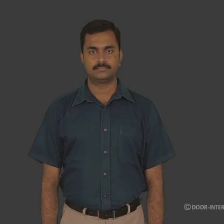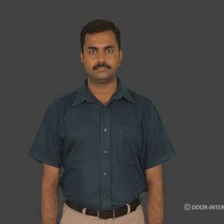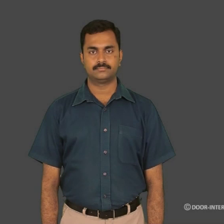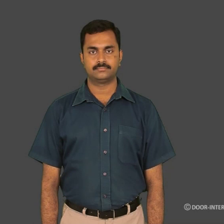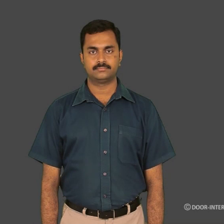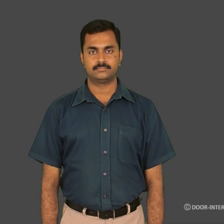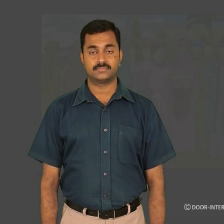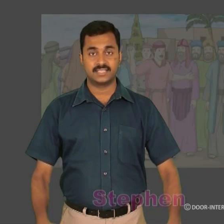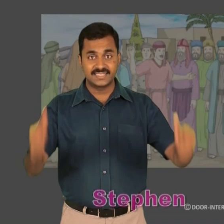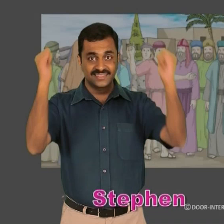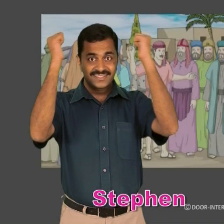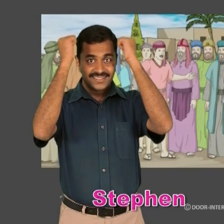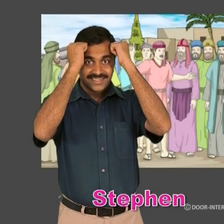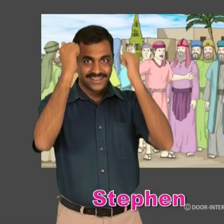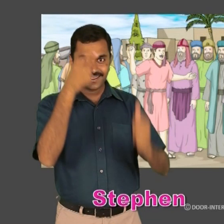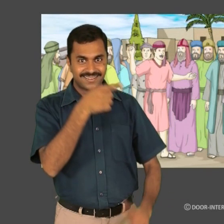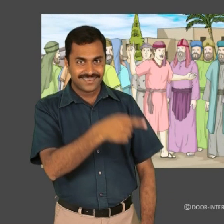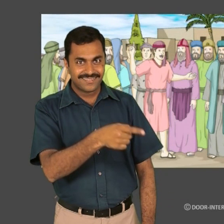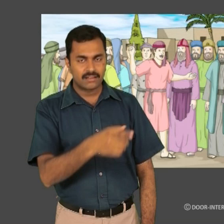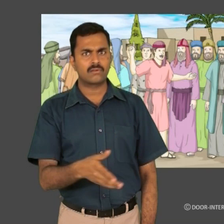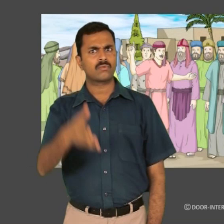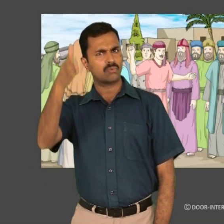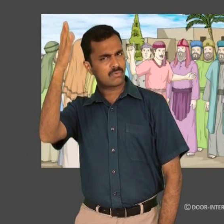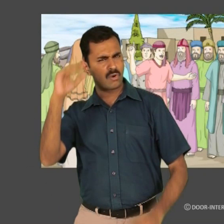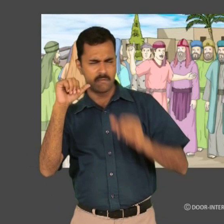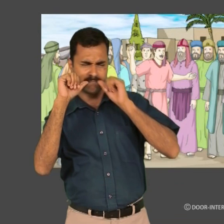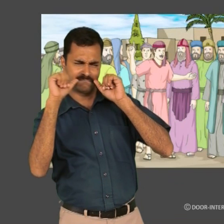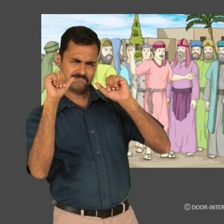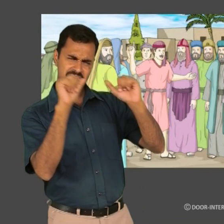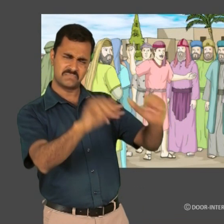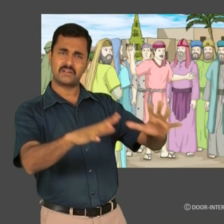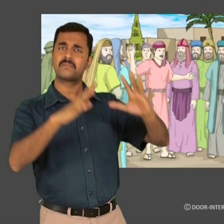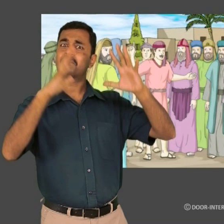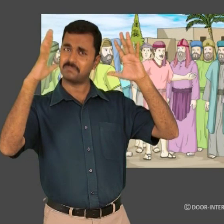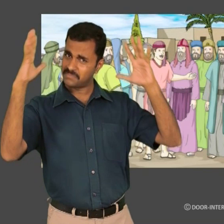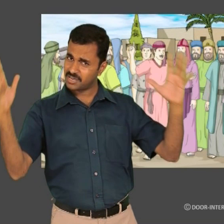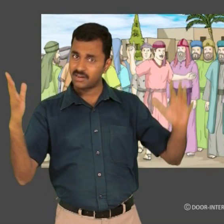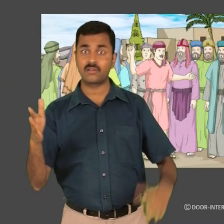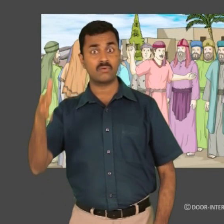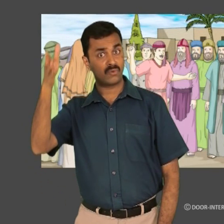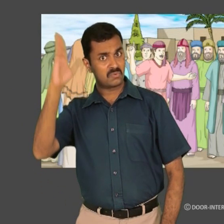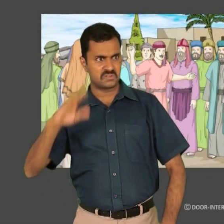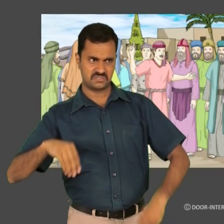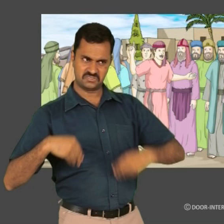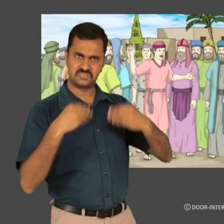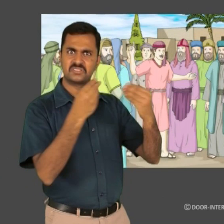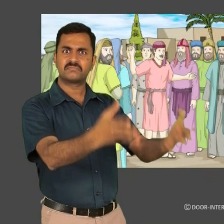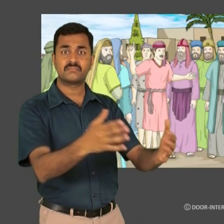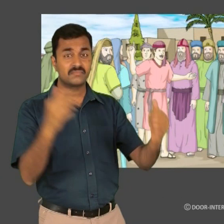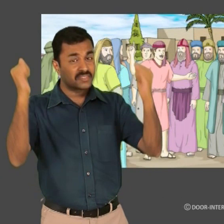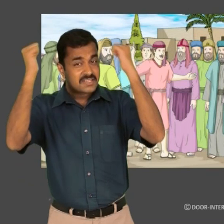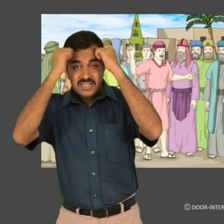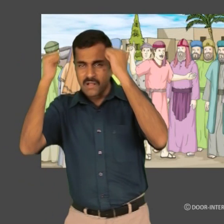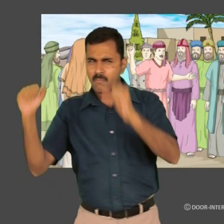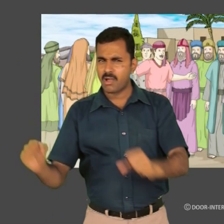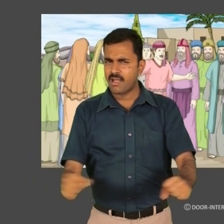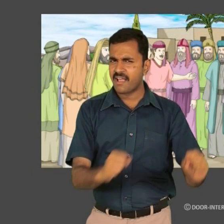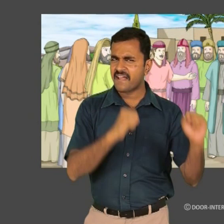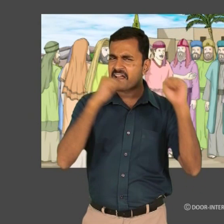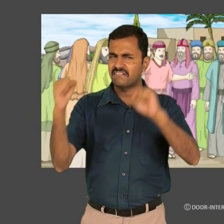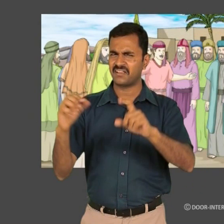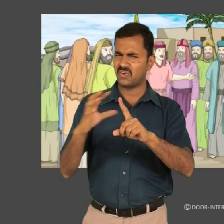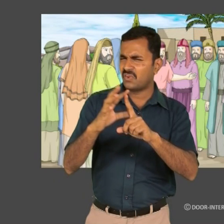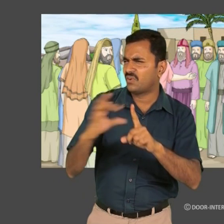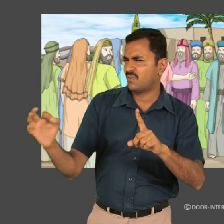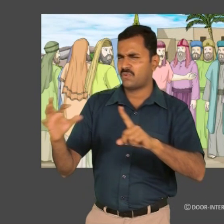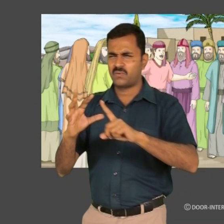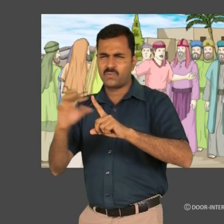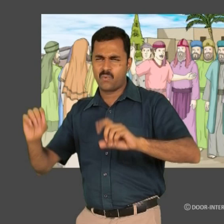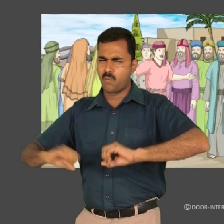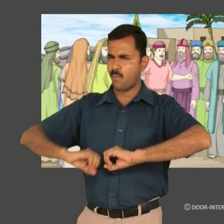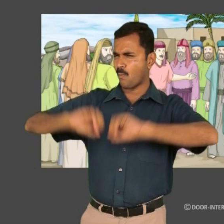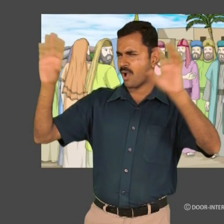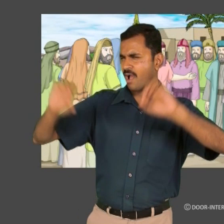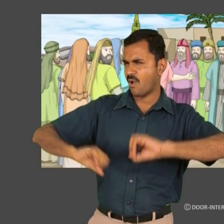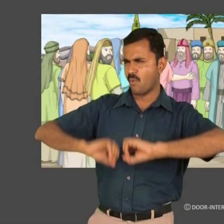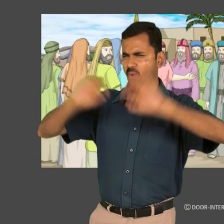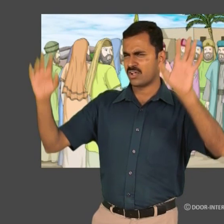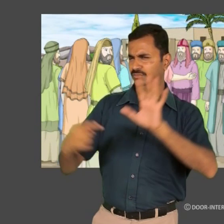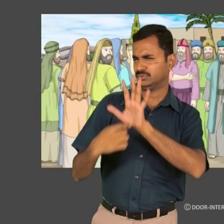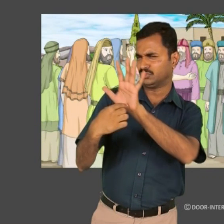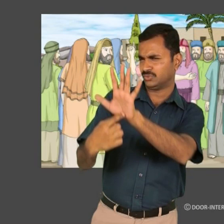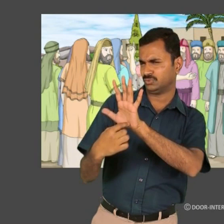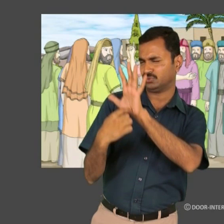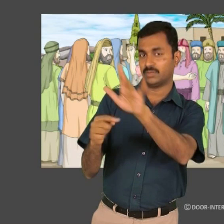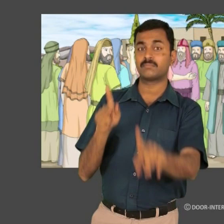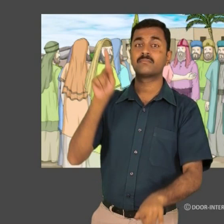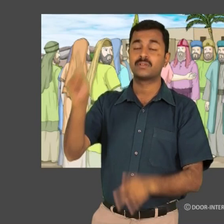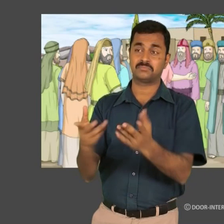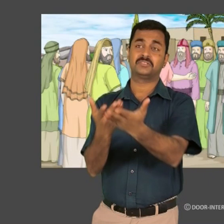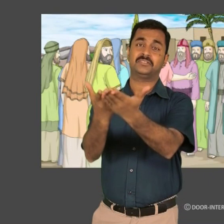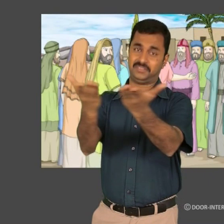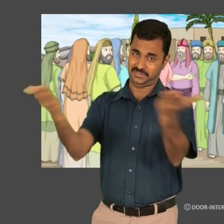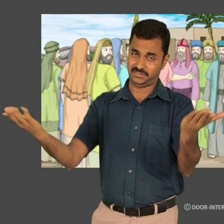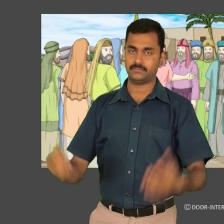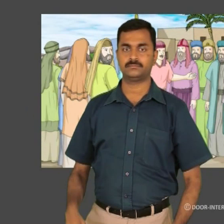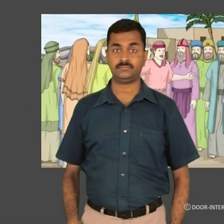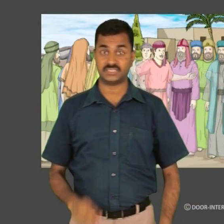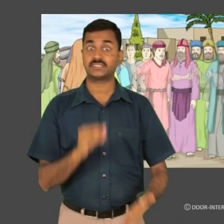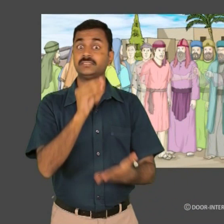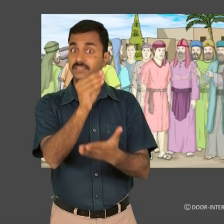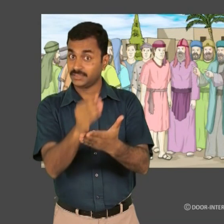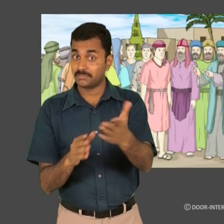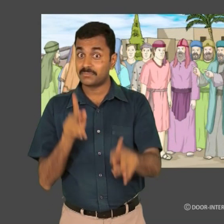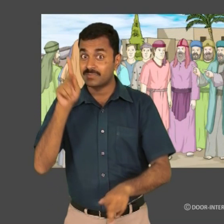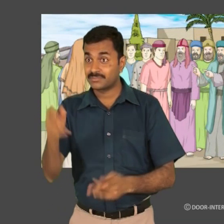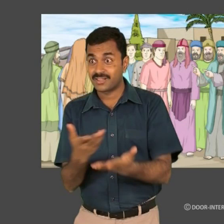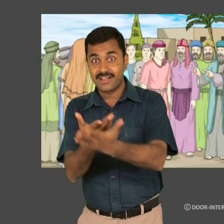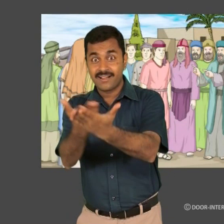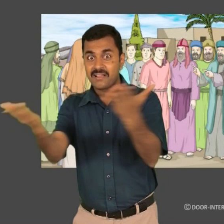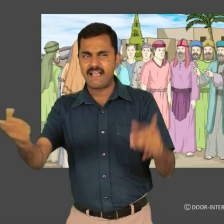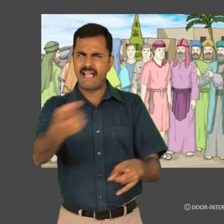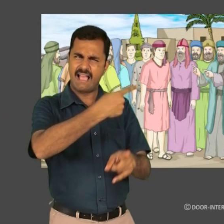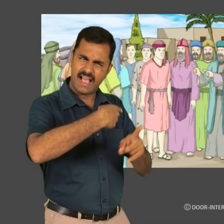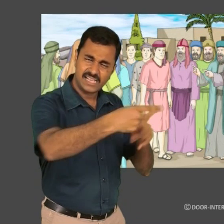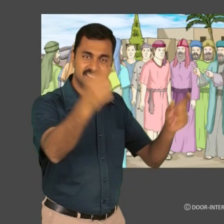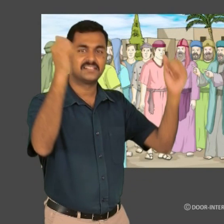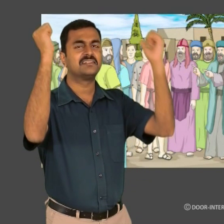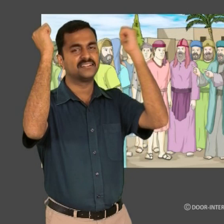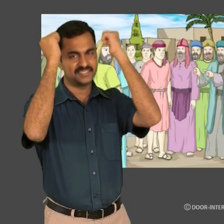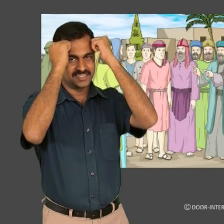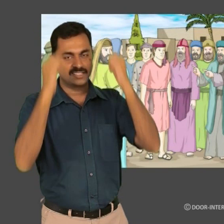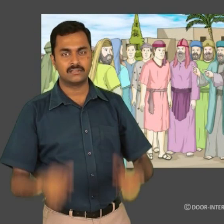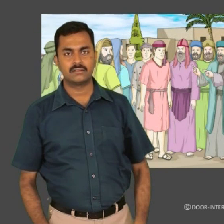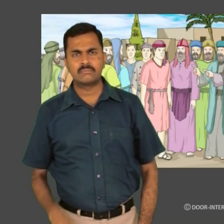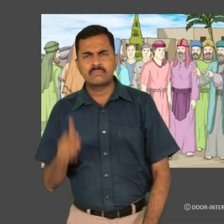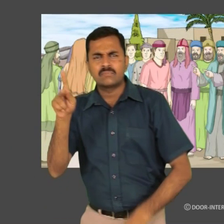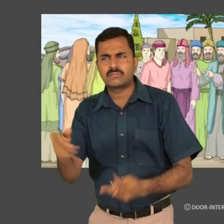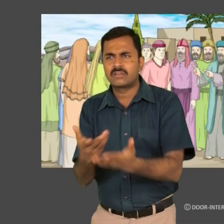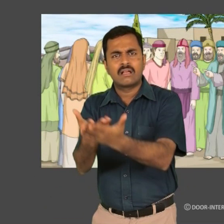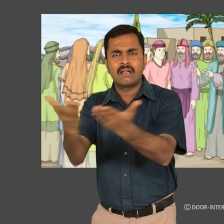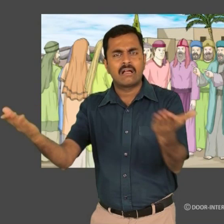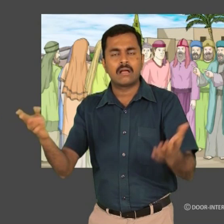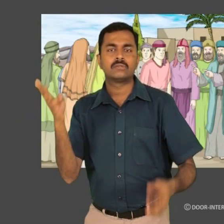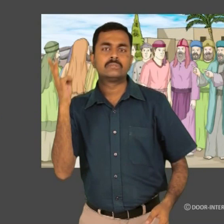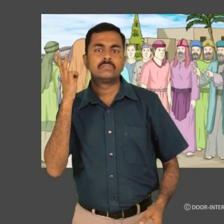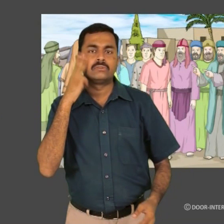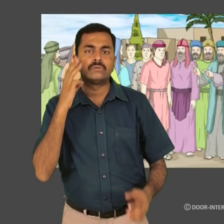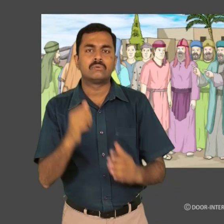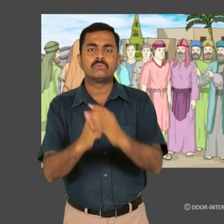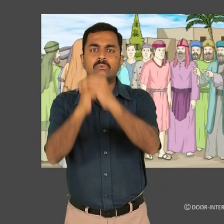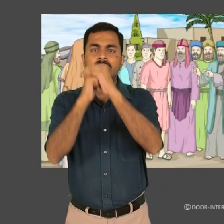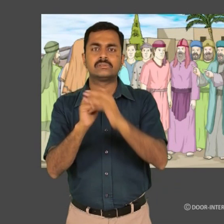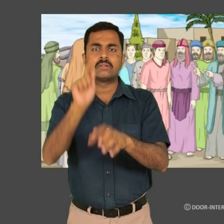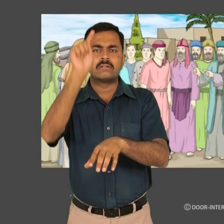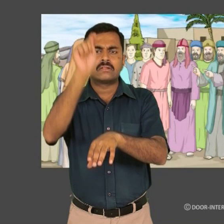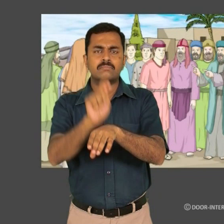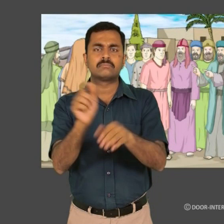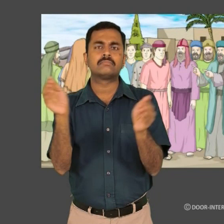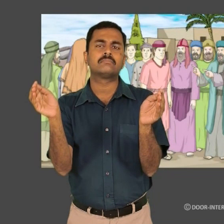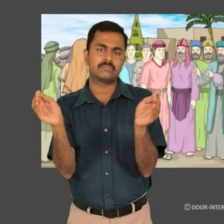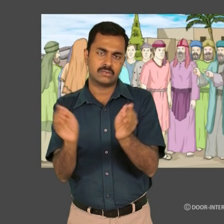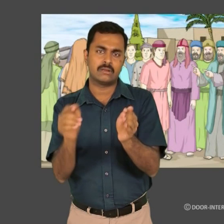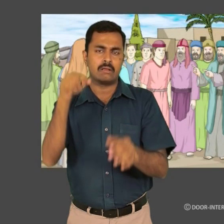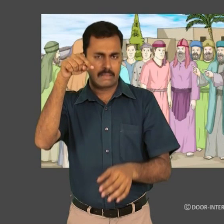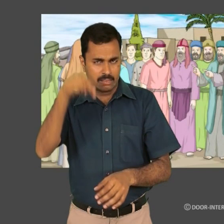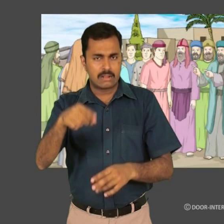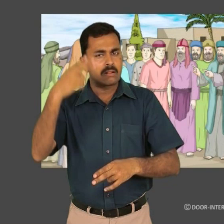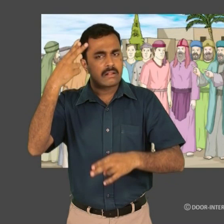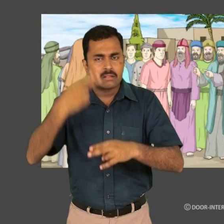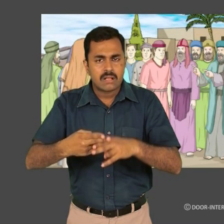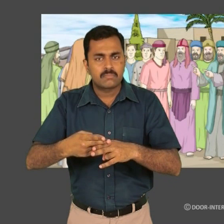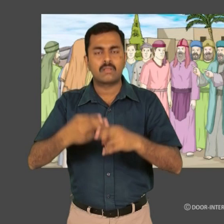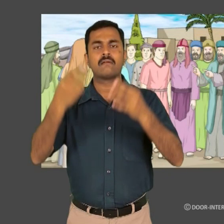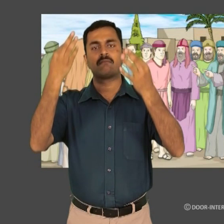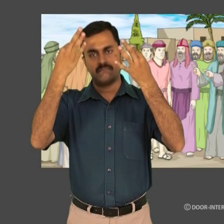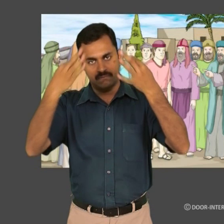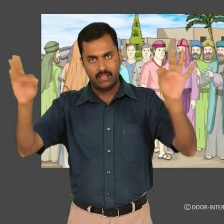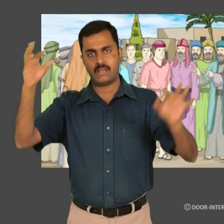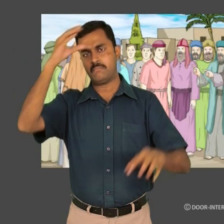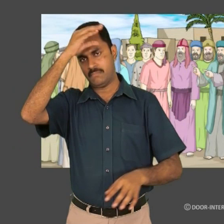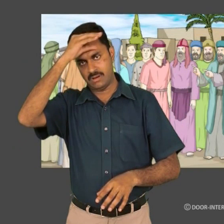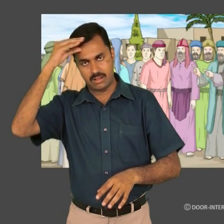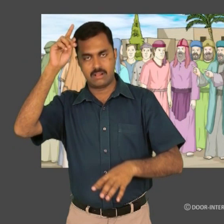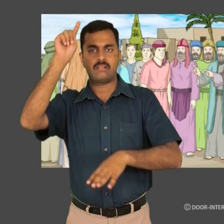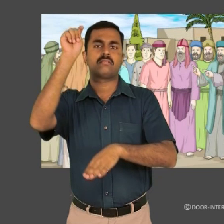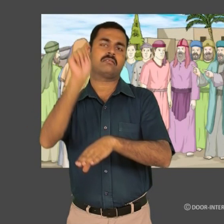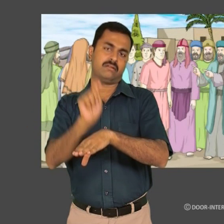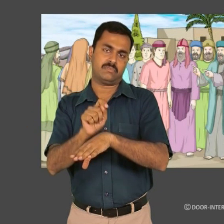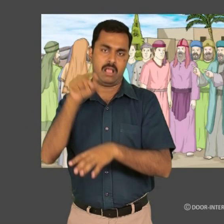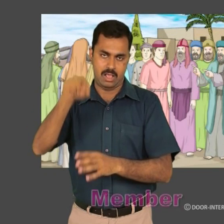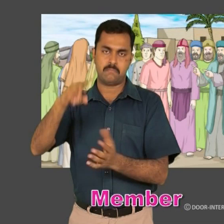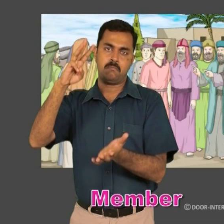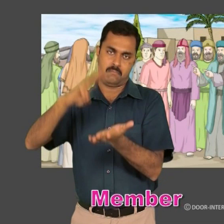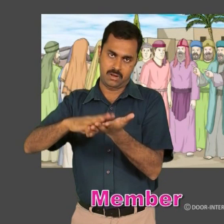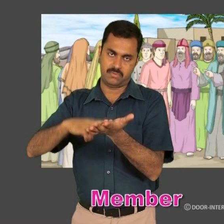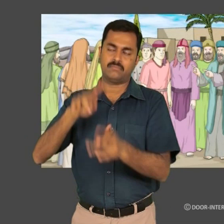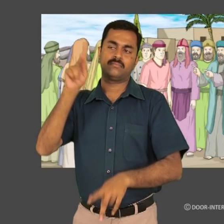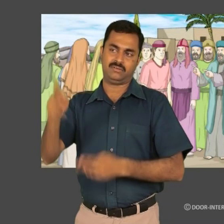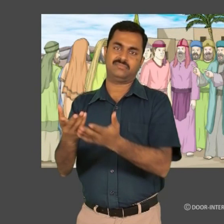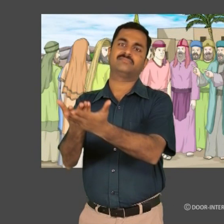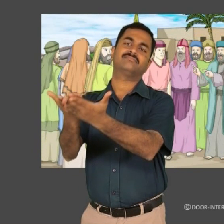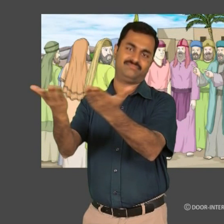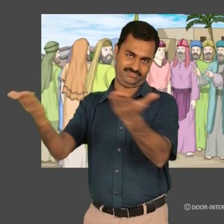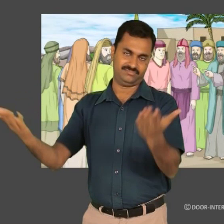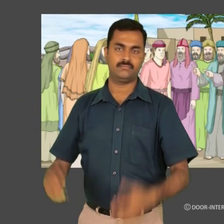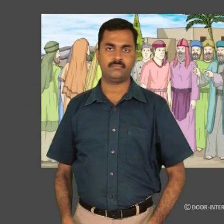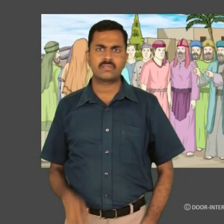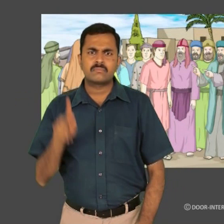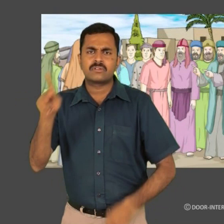Now Stephen, who was full of grace and power, was performing great wonders and signs among the people.